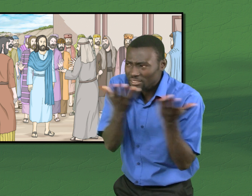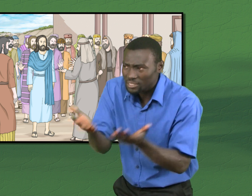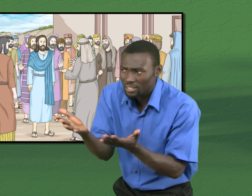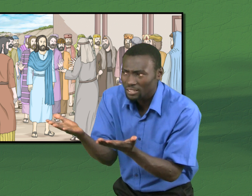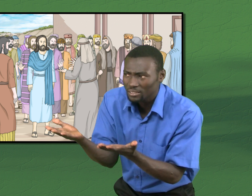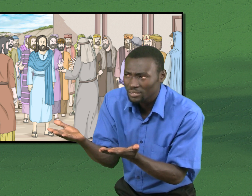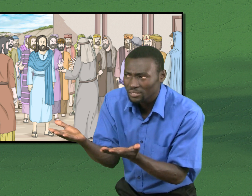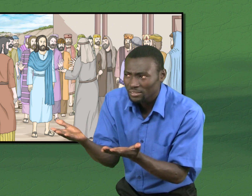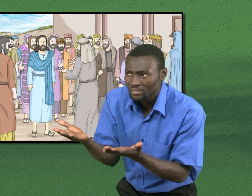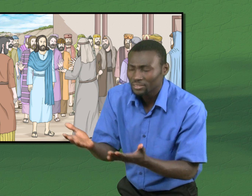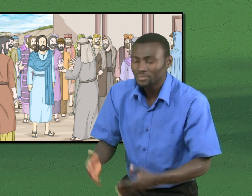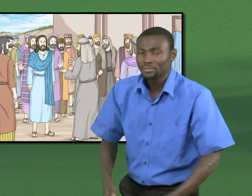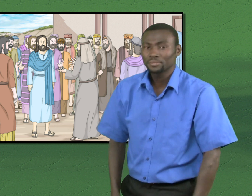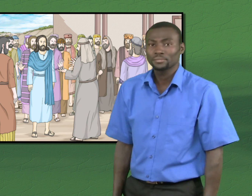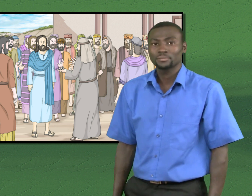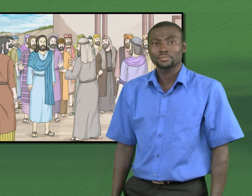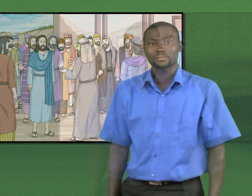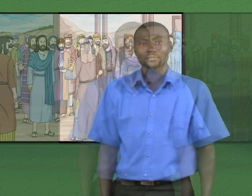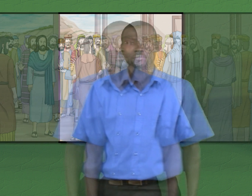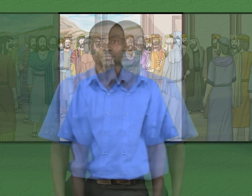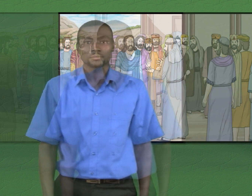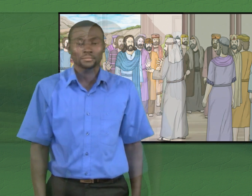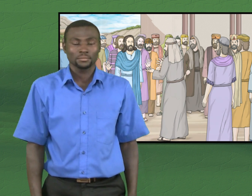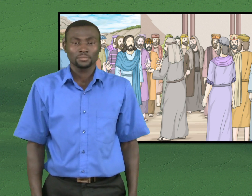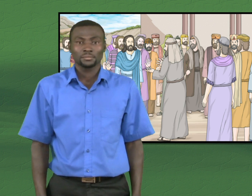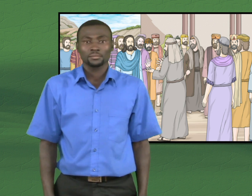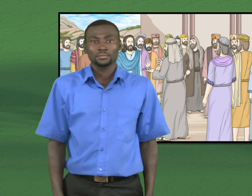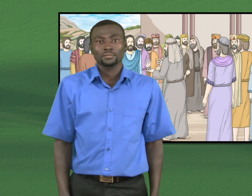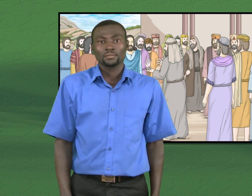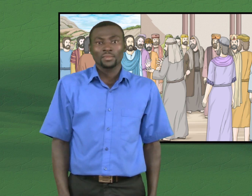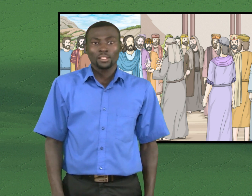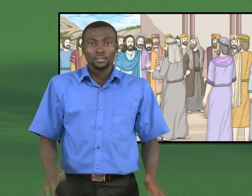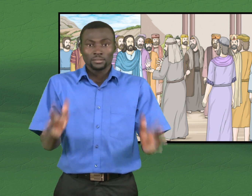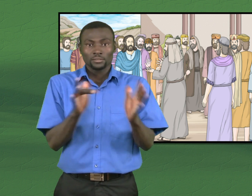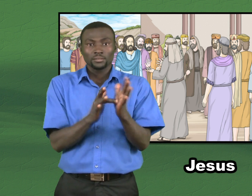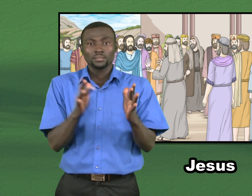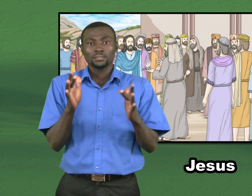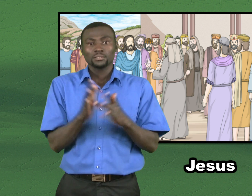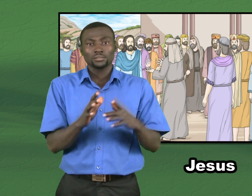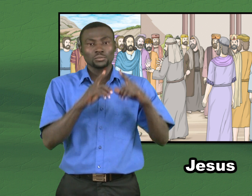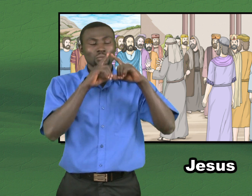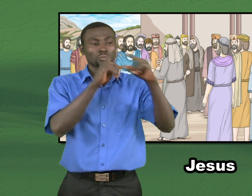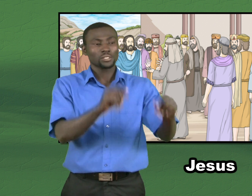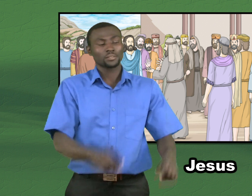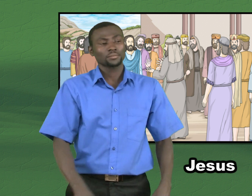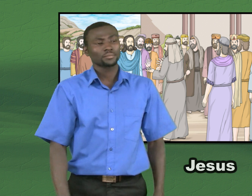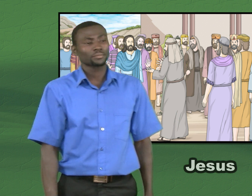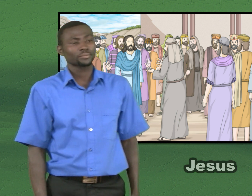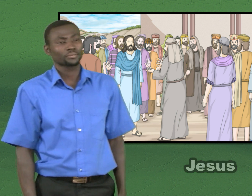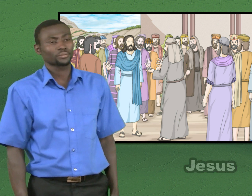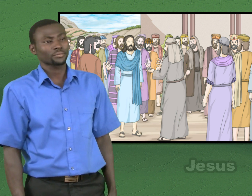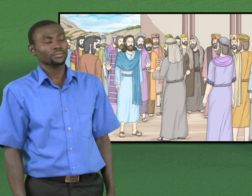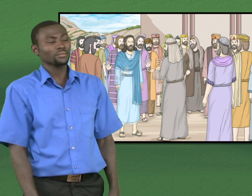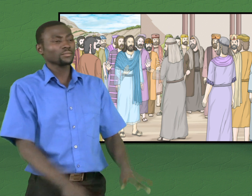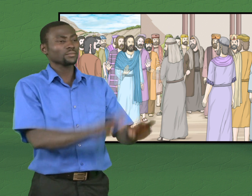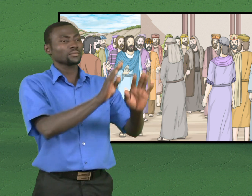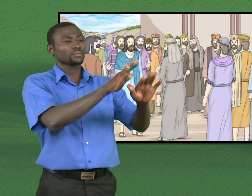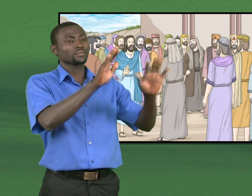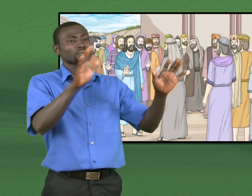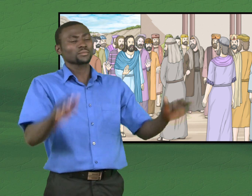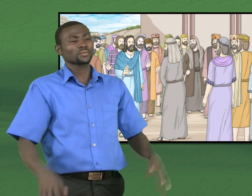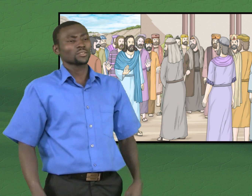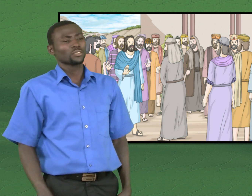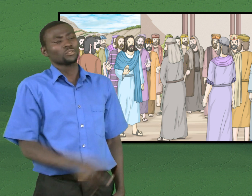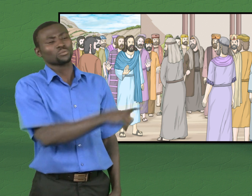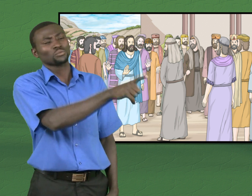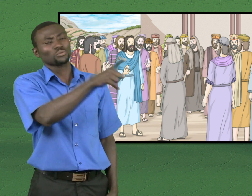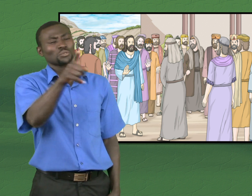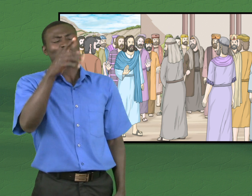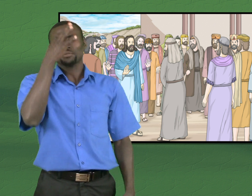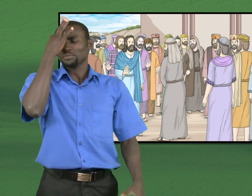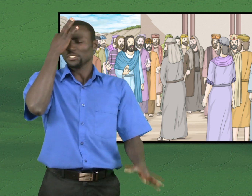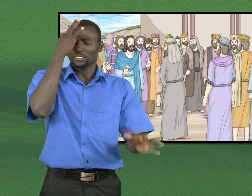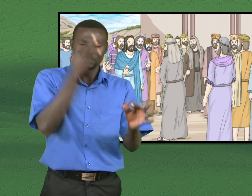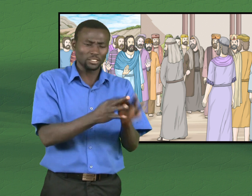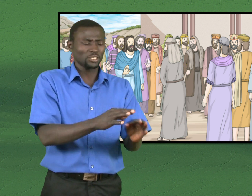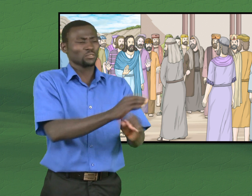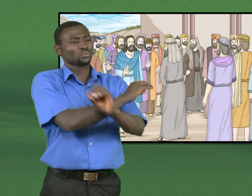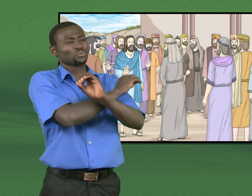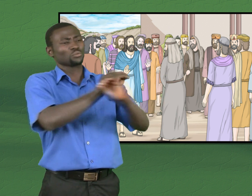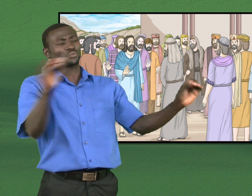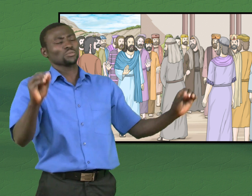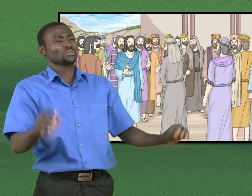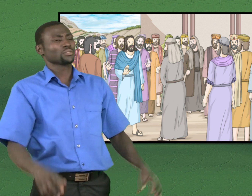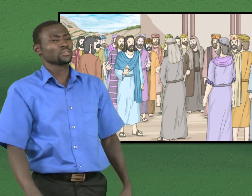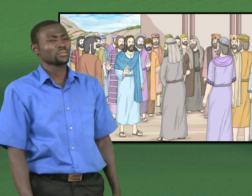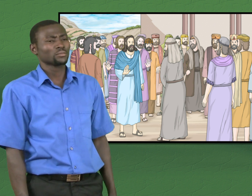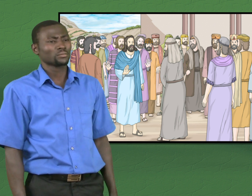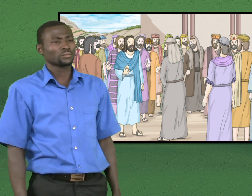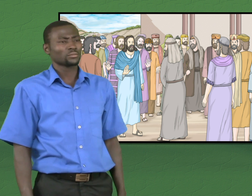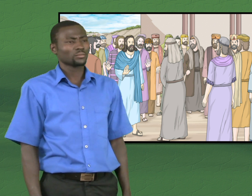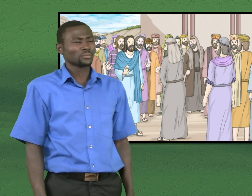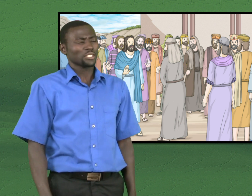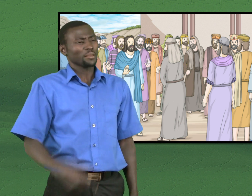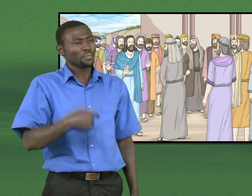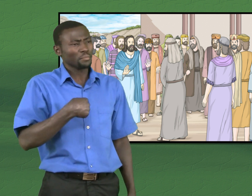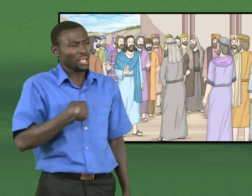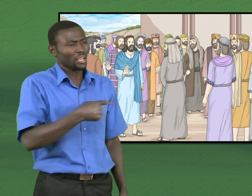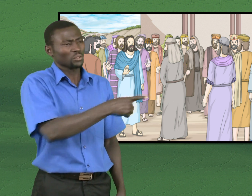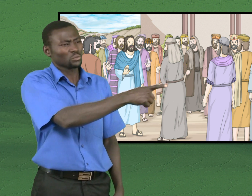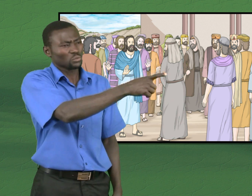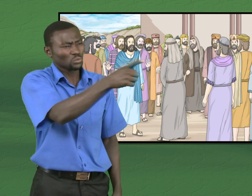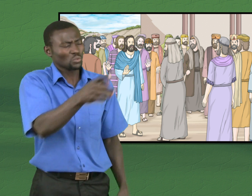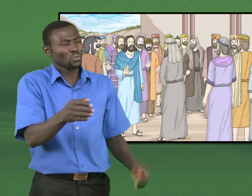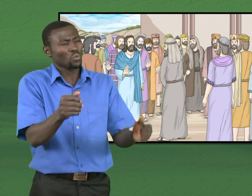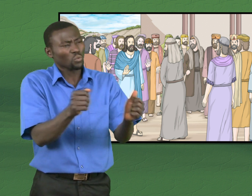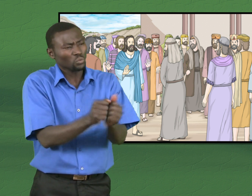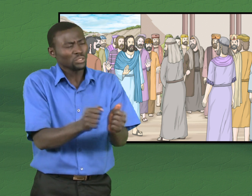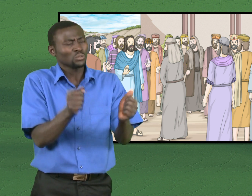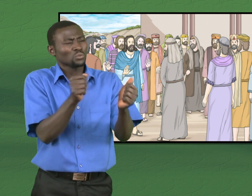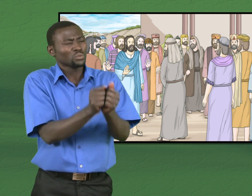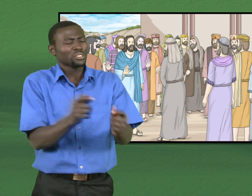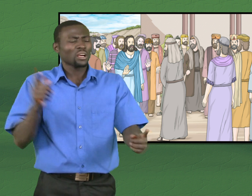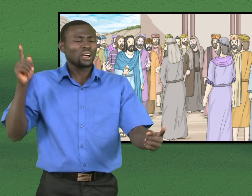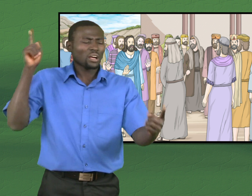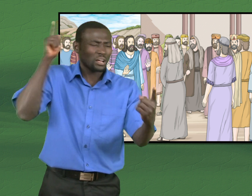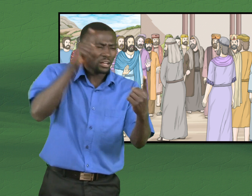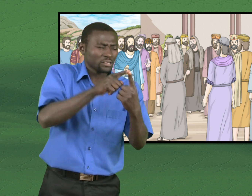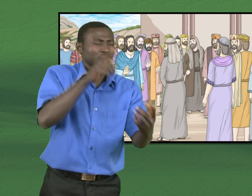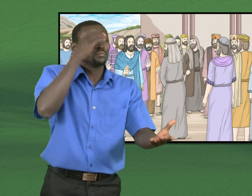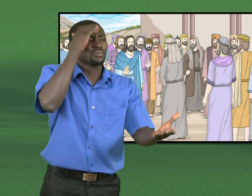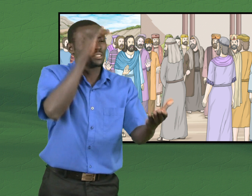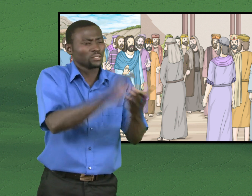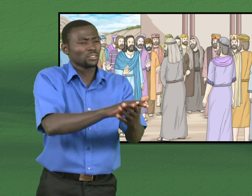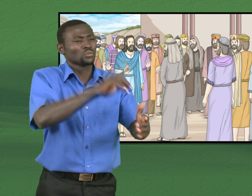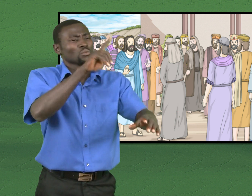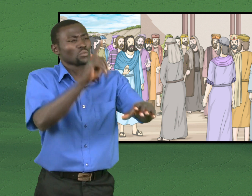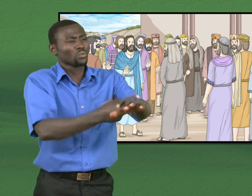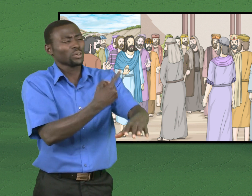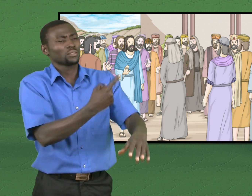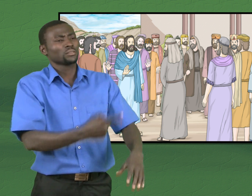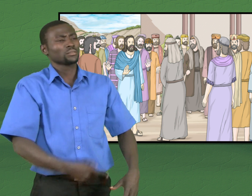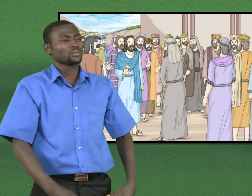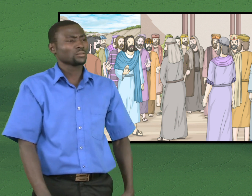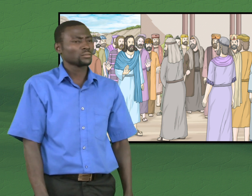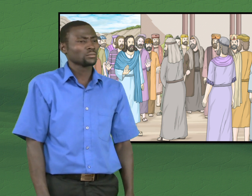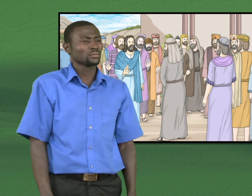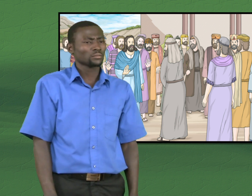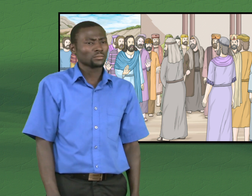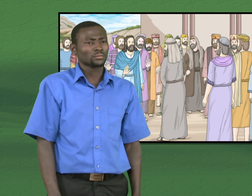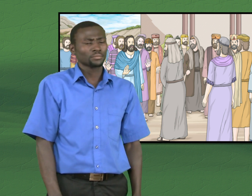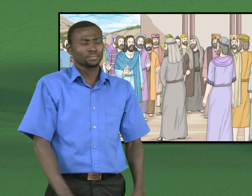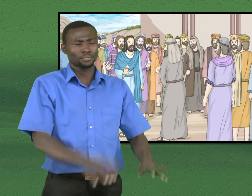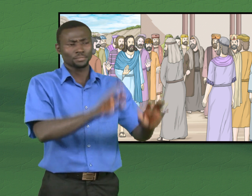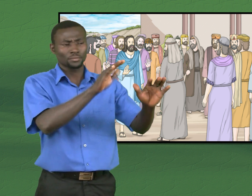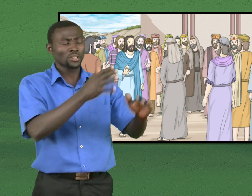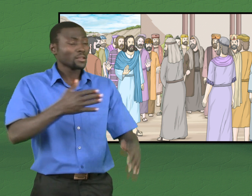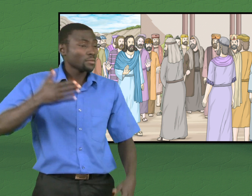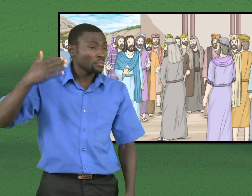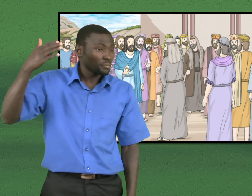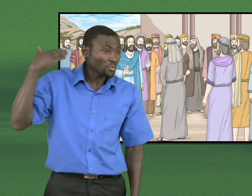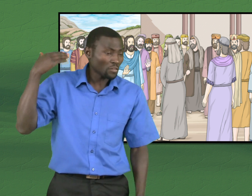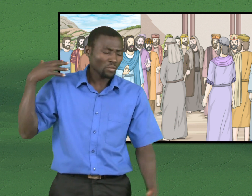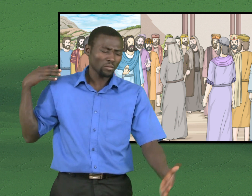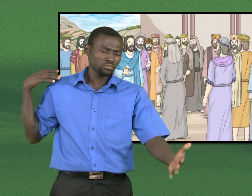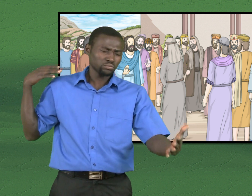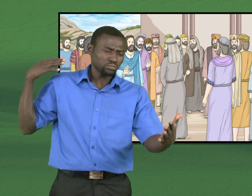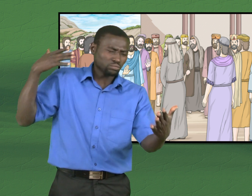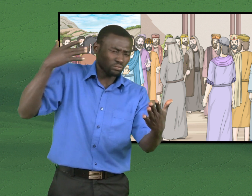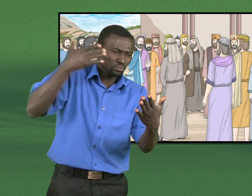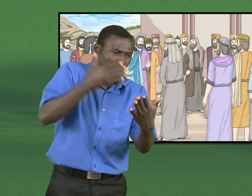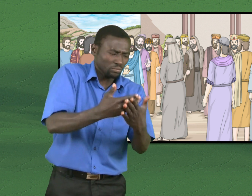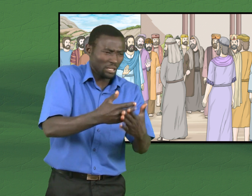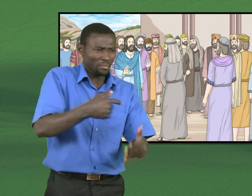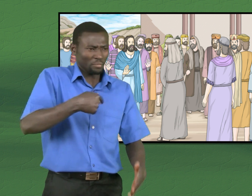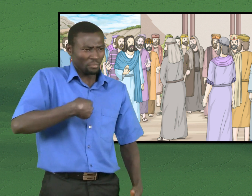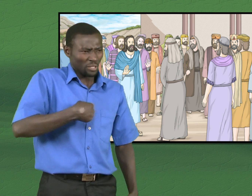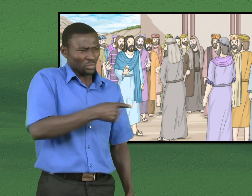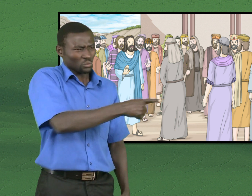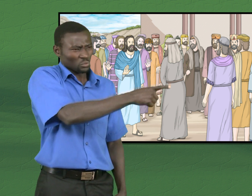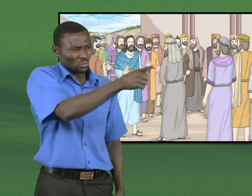“O unbelieving generation!” Jesus replied. “How long must I remain with you?